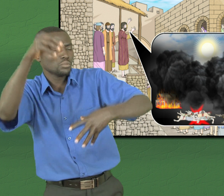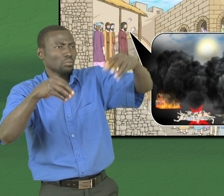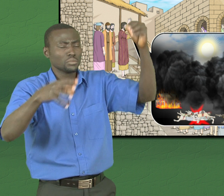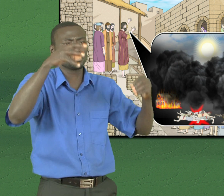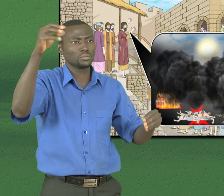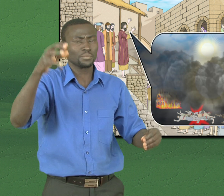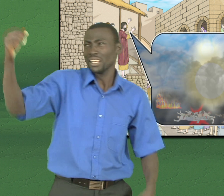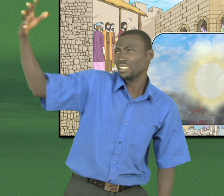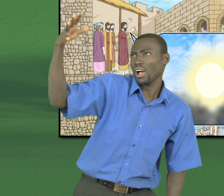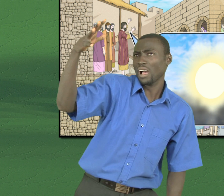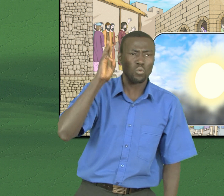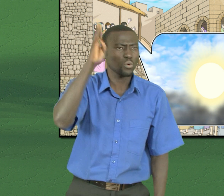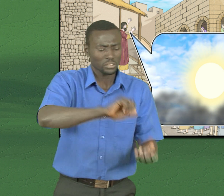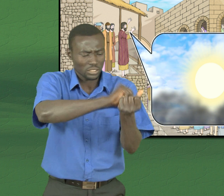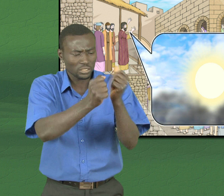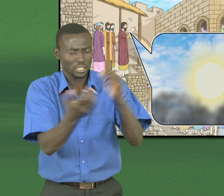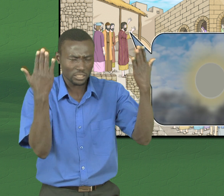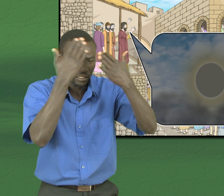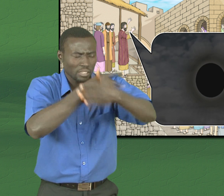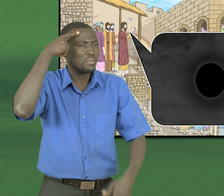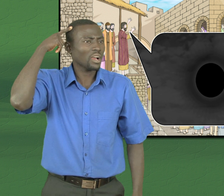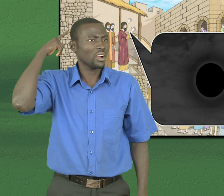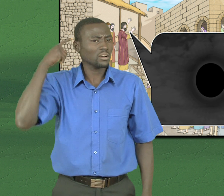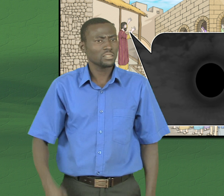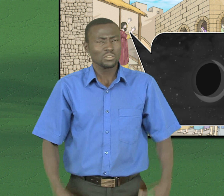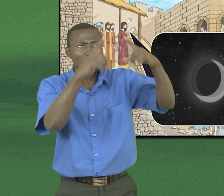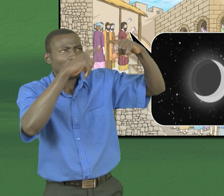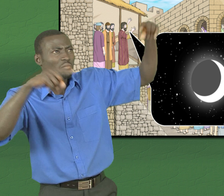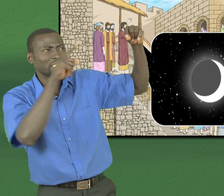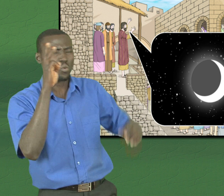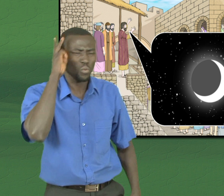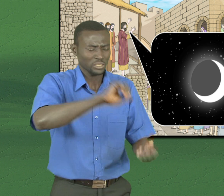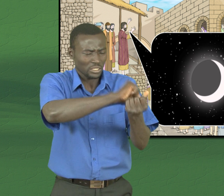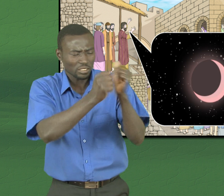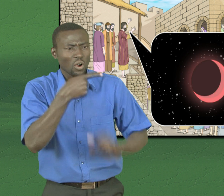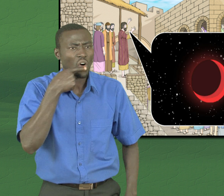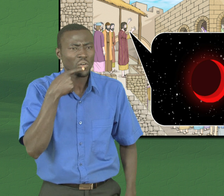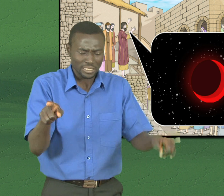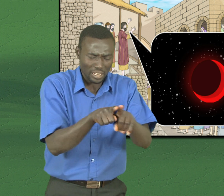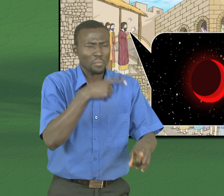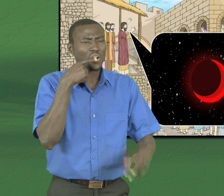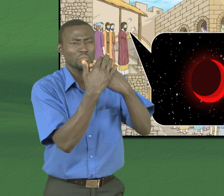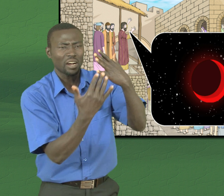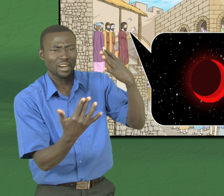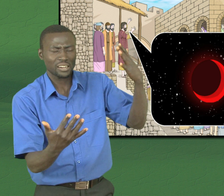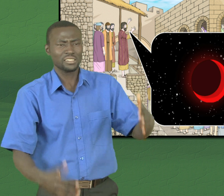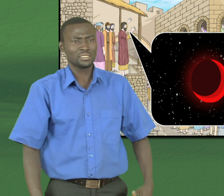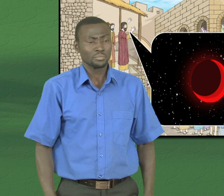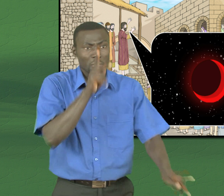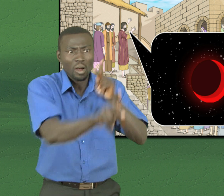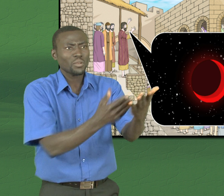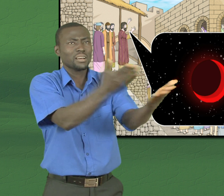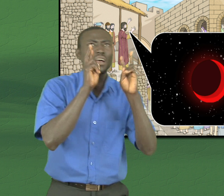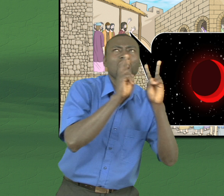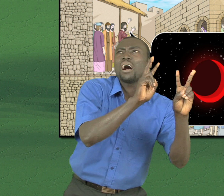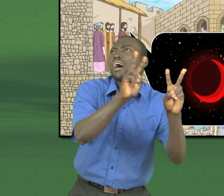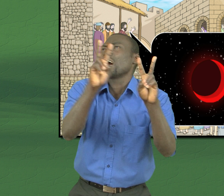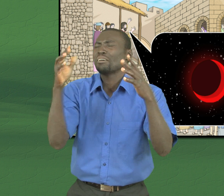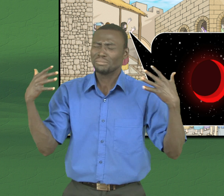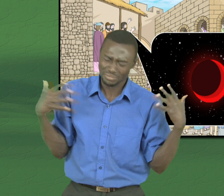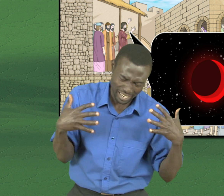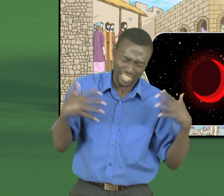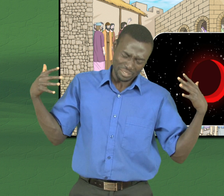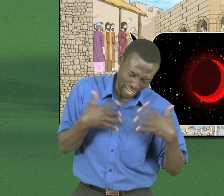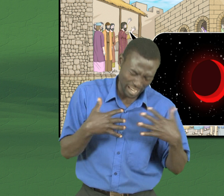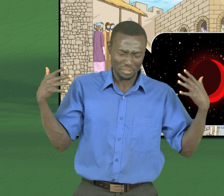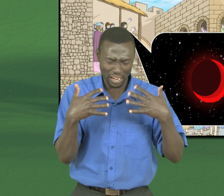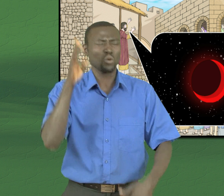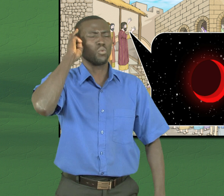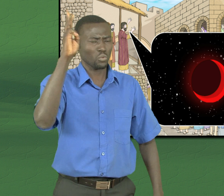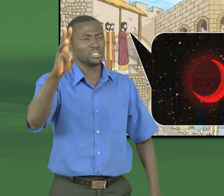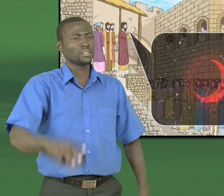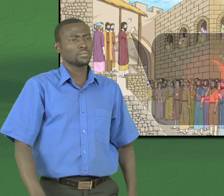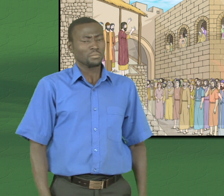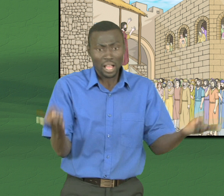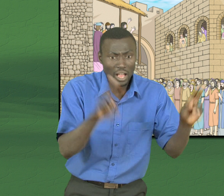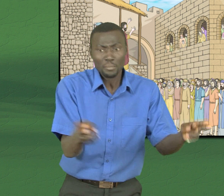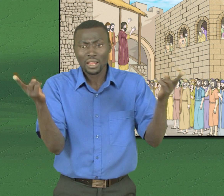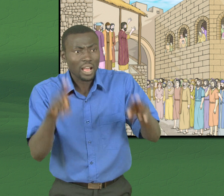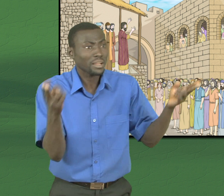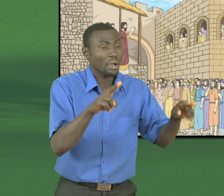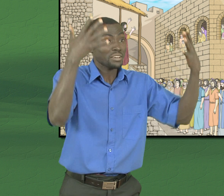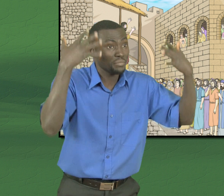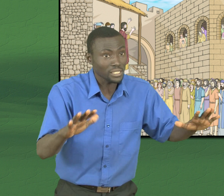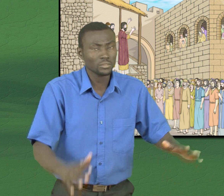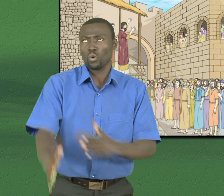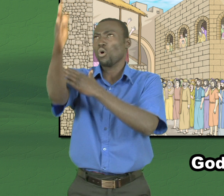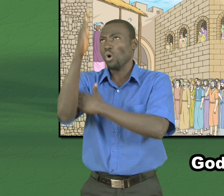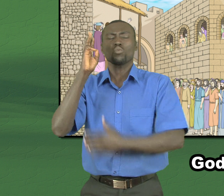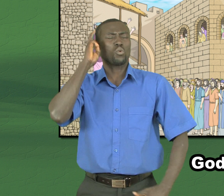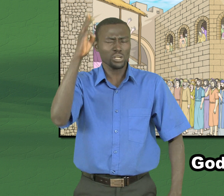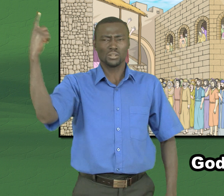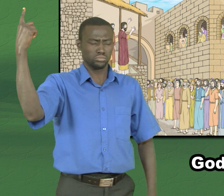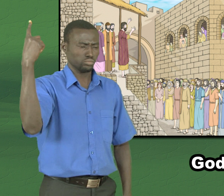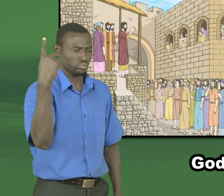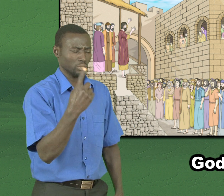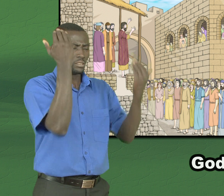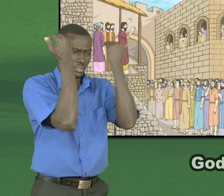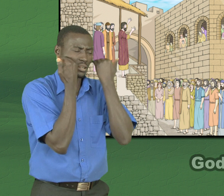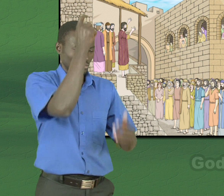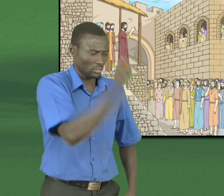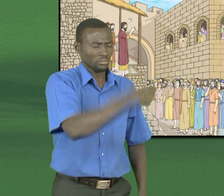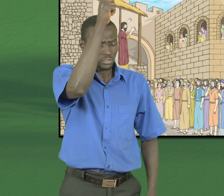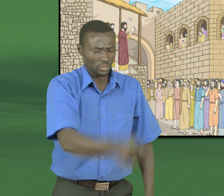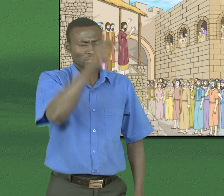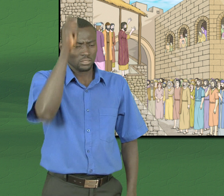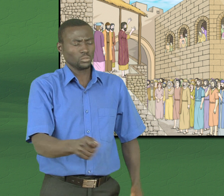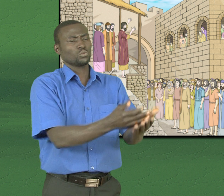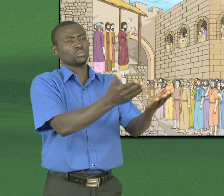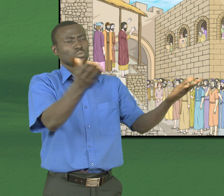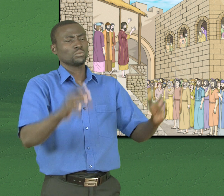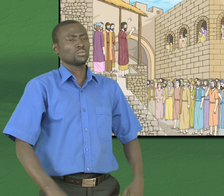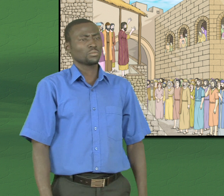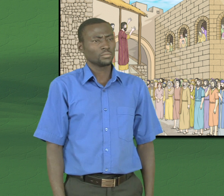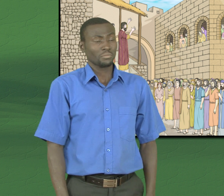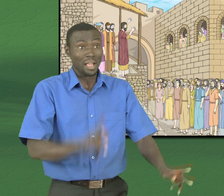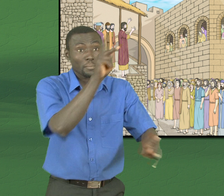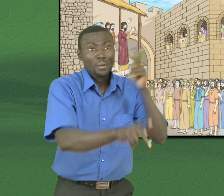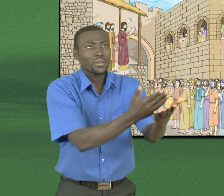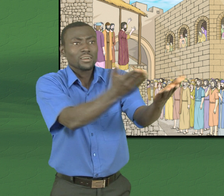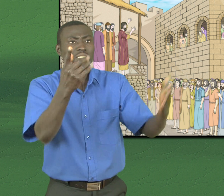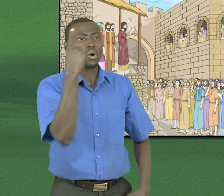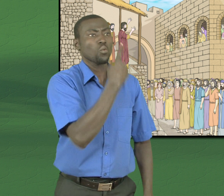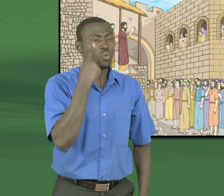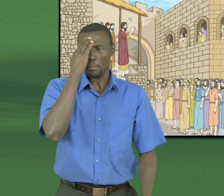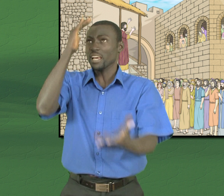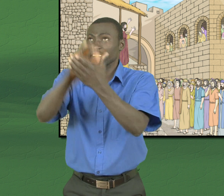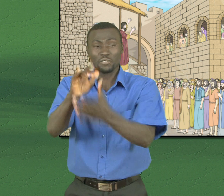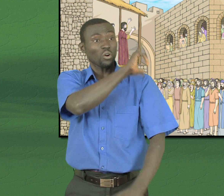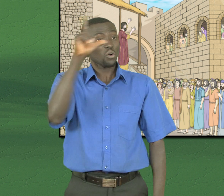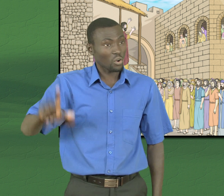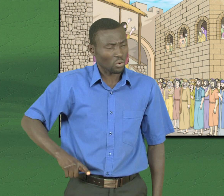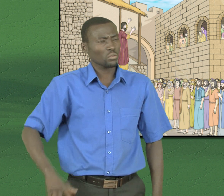The sun will be turned to darkness, and the moon to blood, before the coming of the great and glorious Day of the Lord.